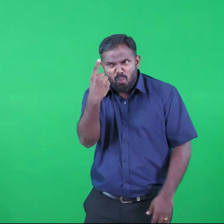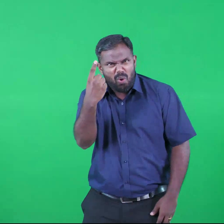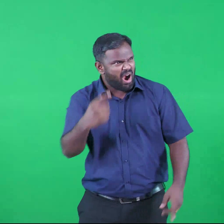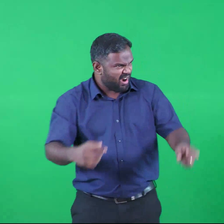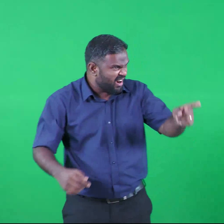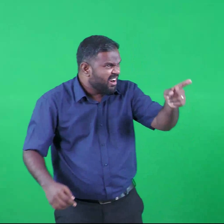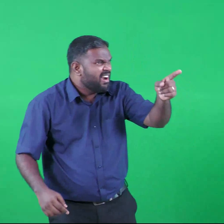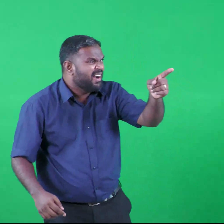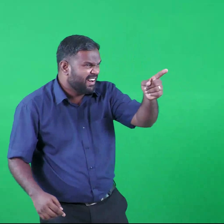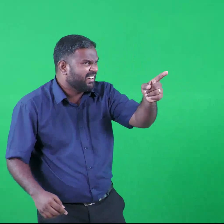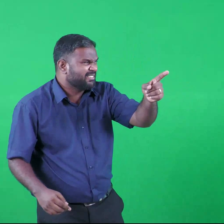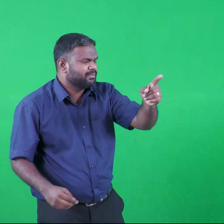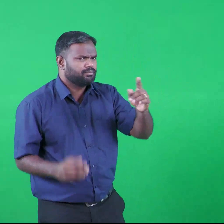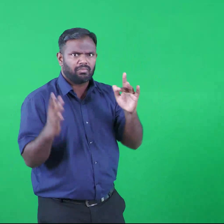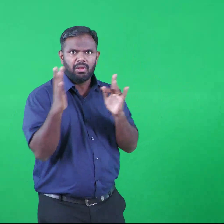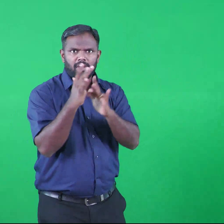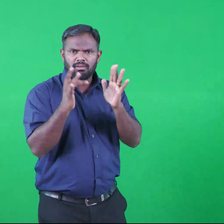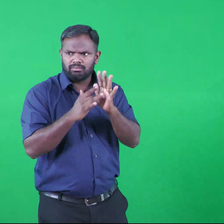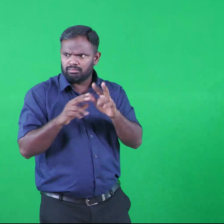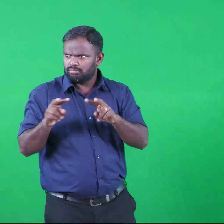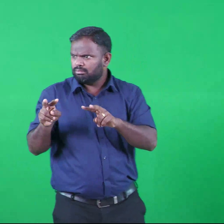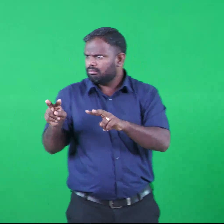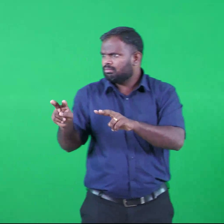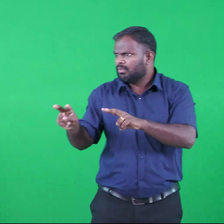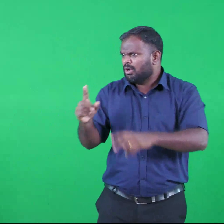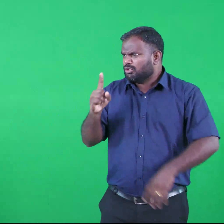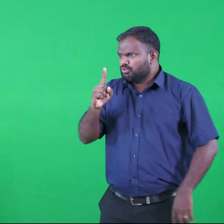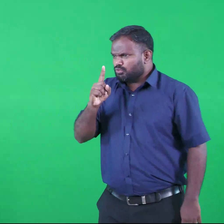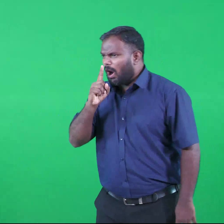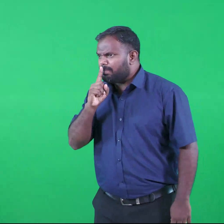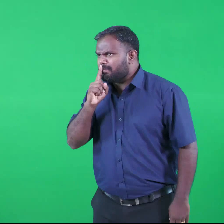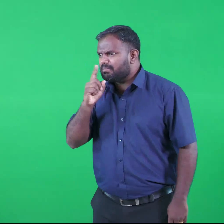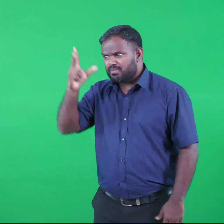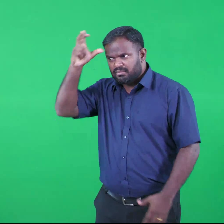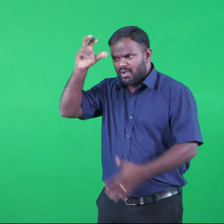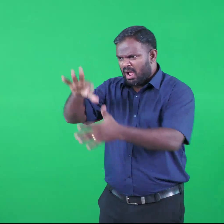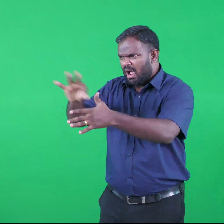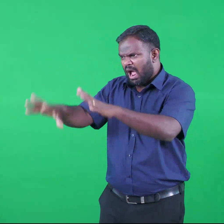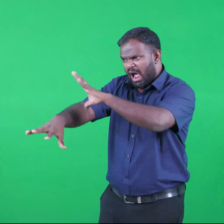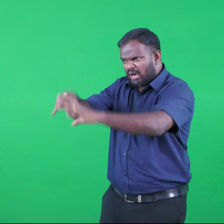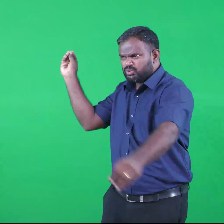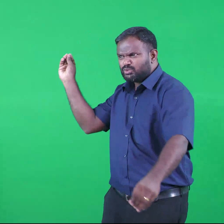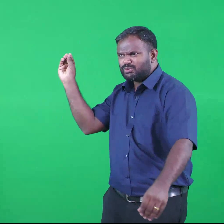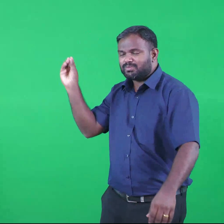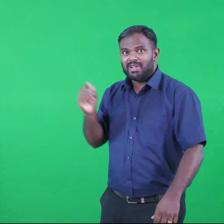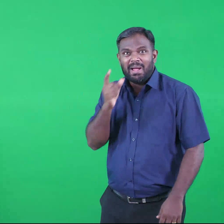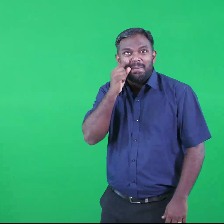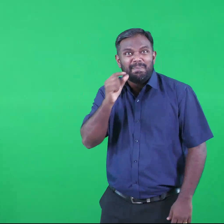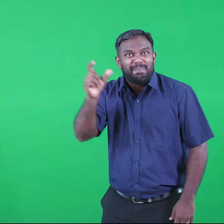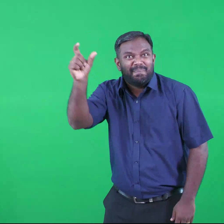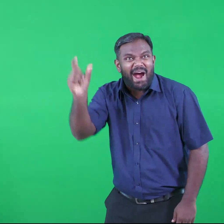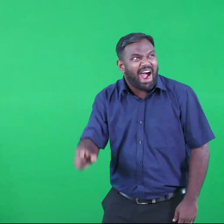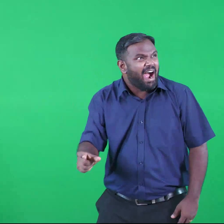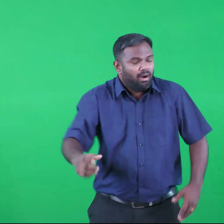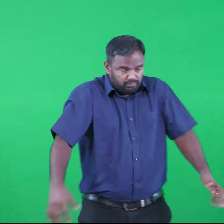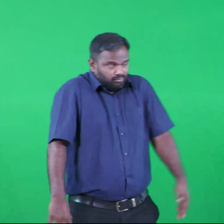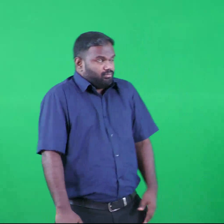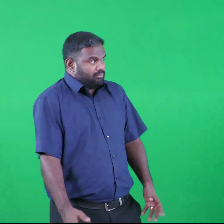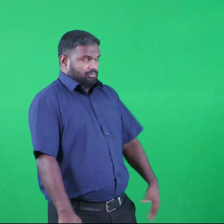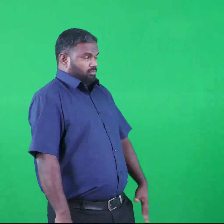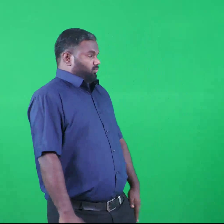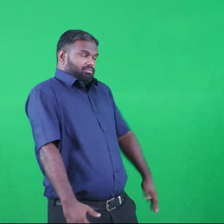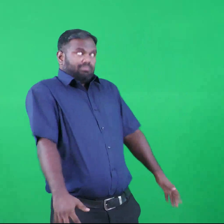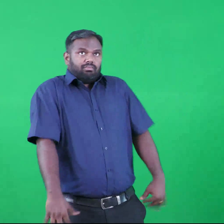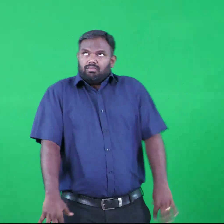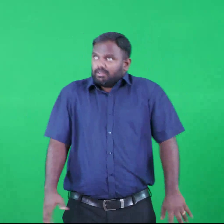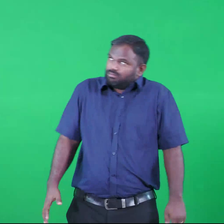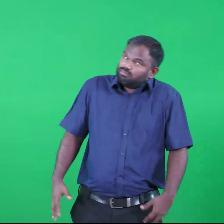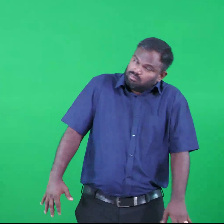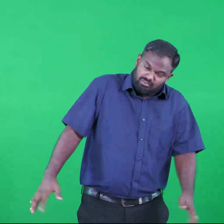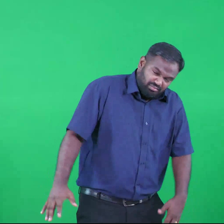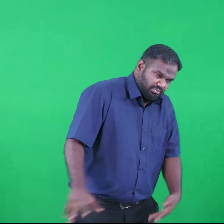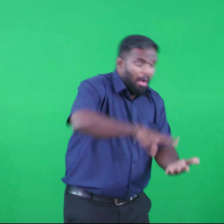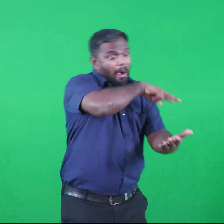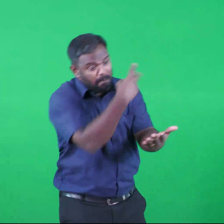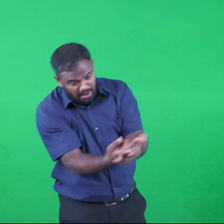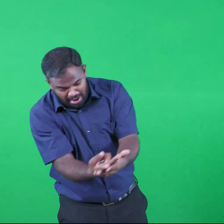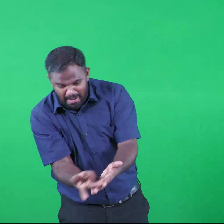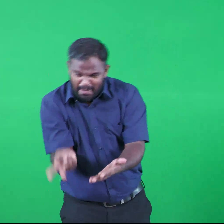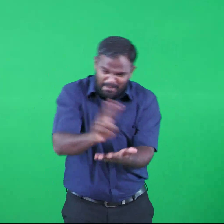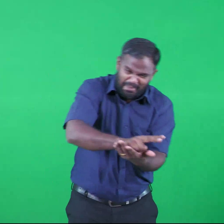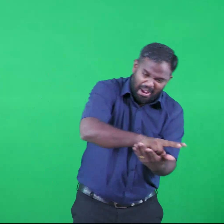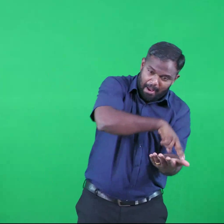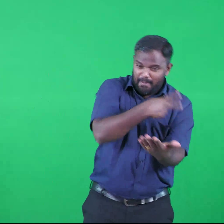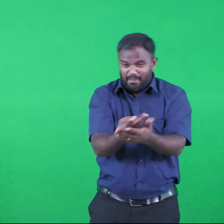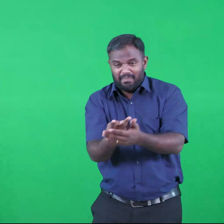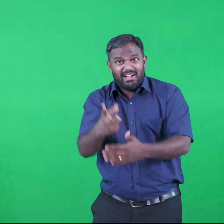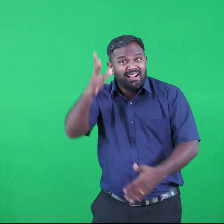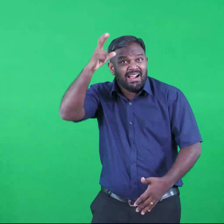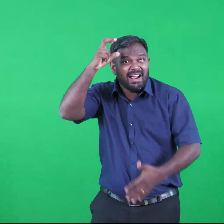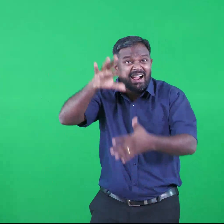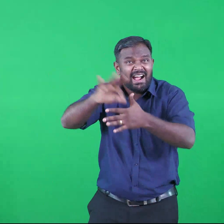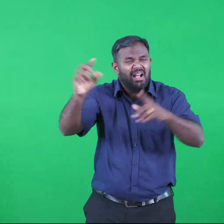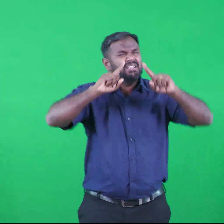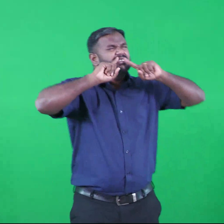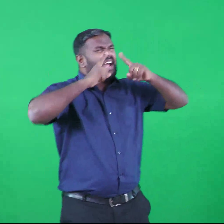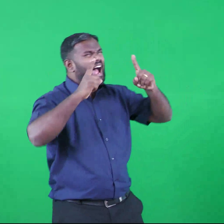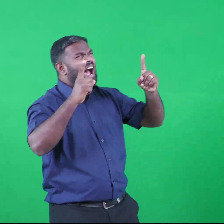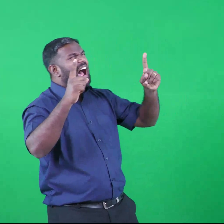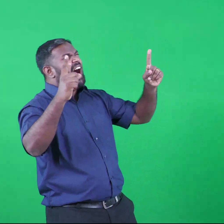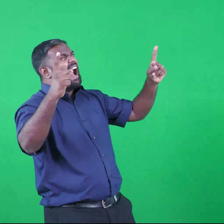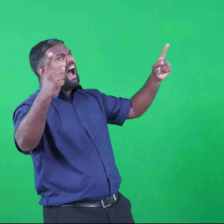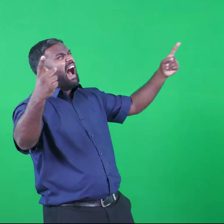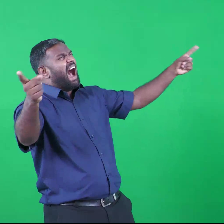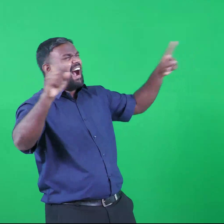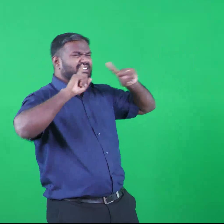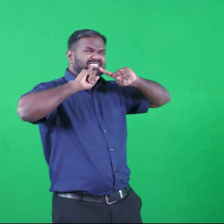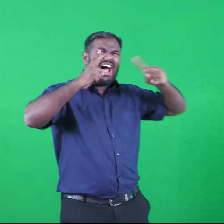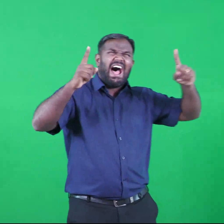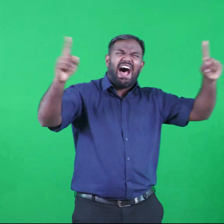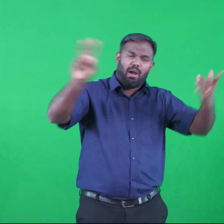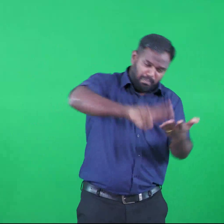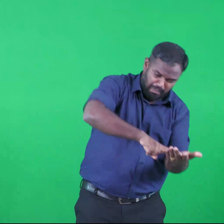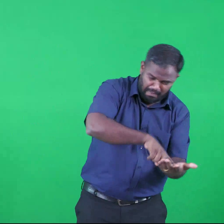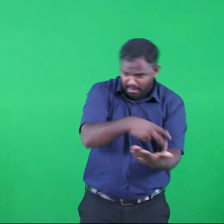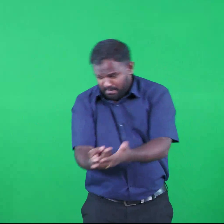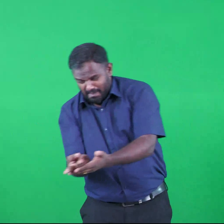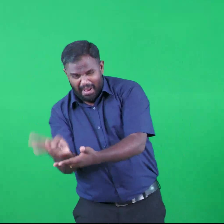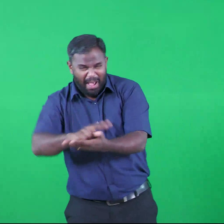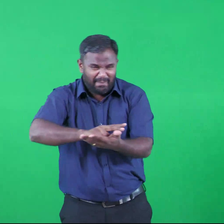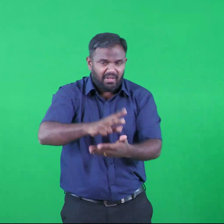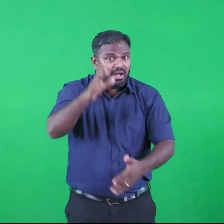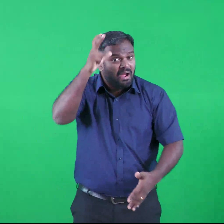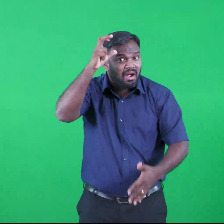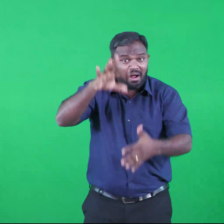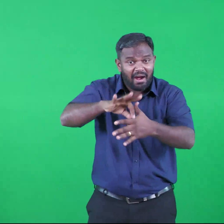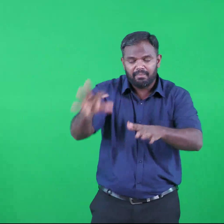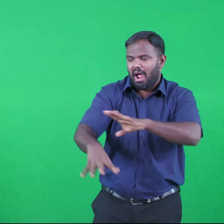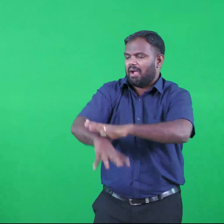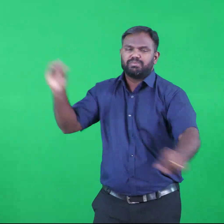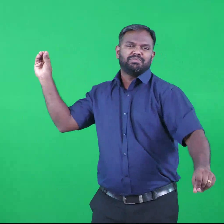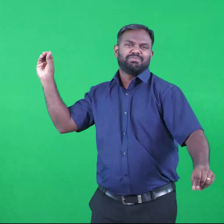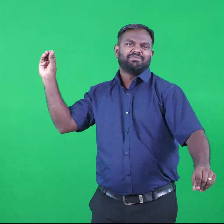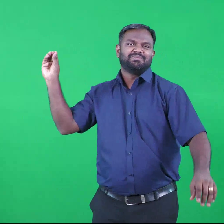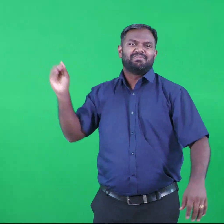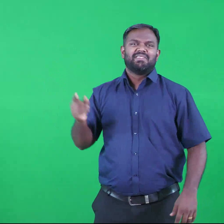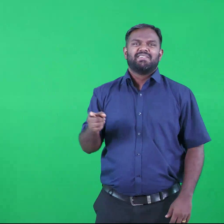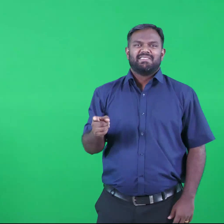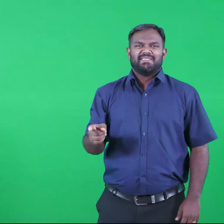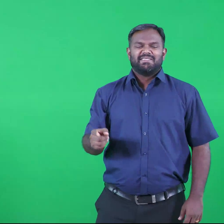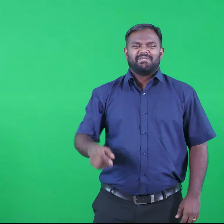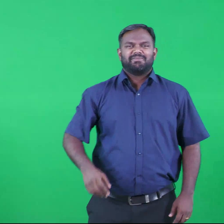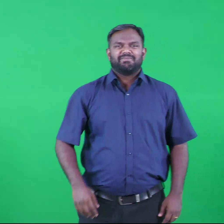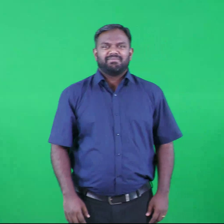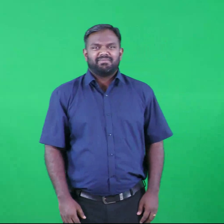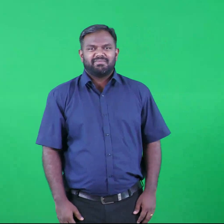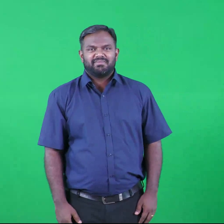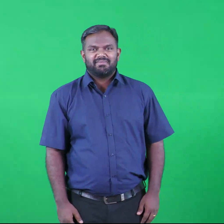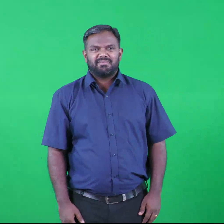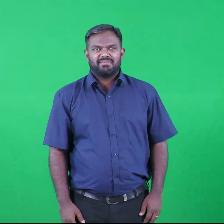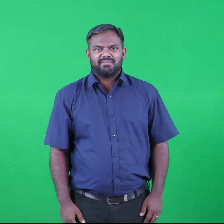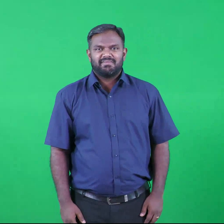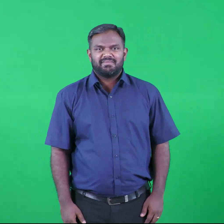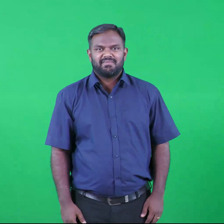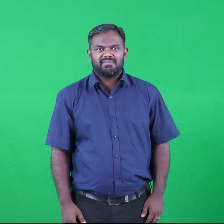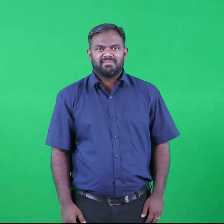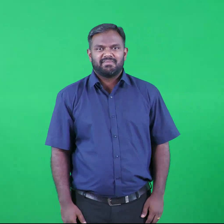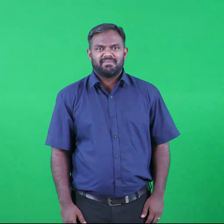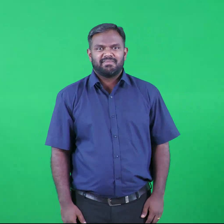He said. " Come out of him!" At this, the unclean spirit threw the man into convulsions and came out with a loud shriek.